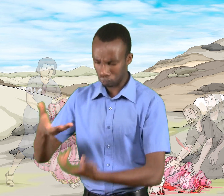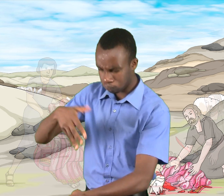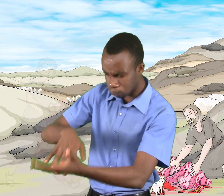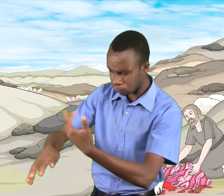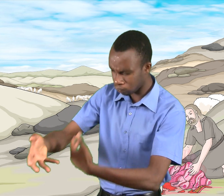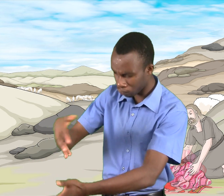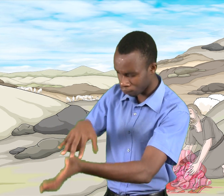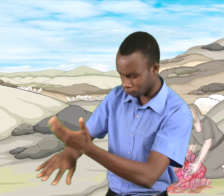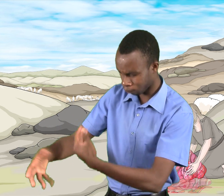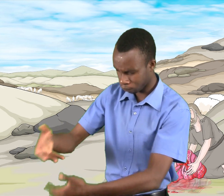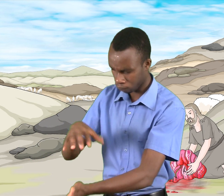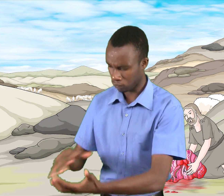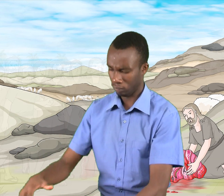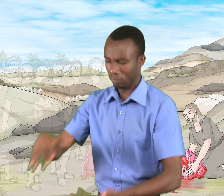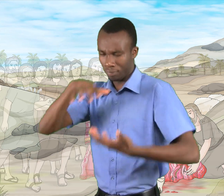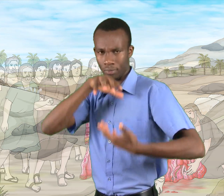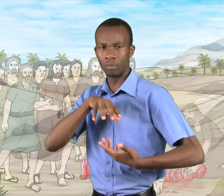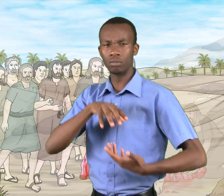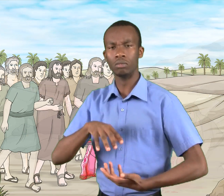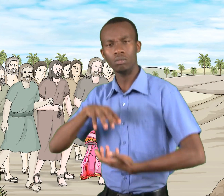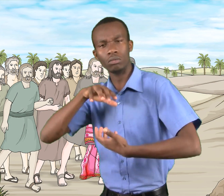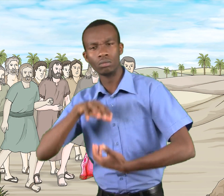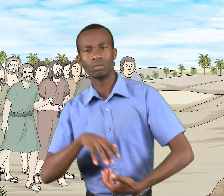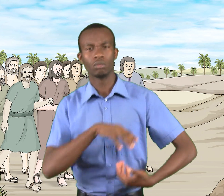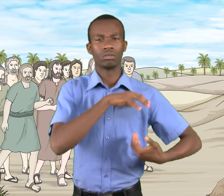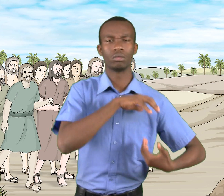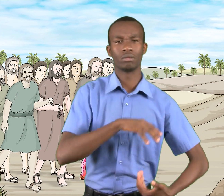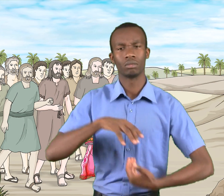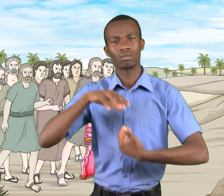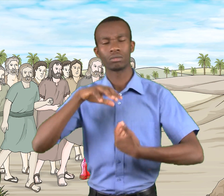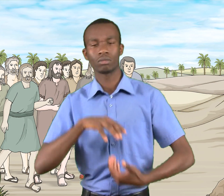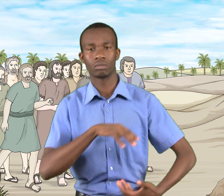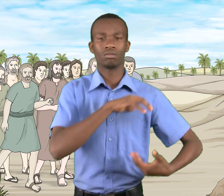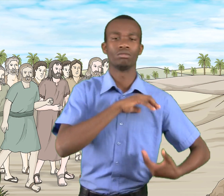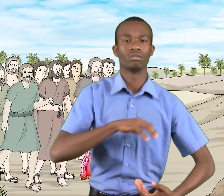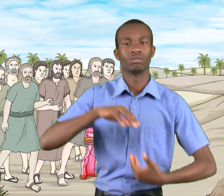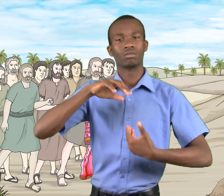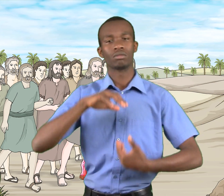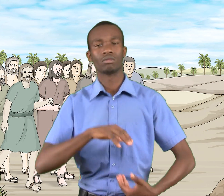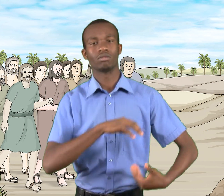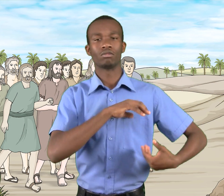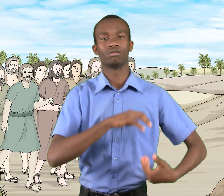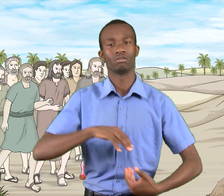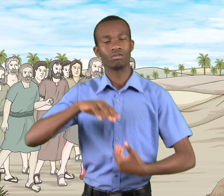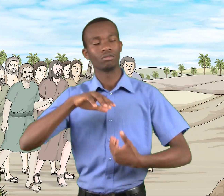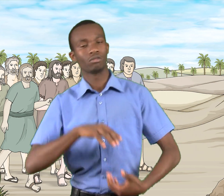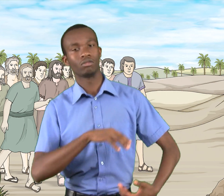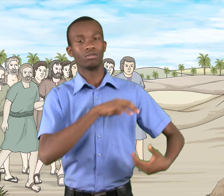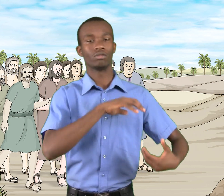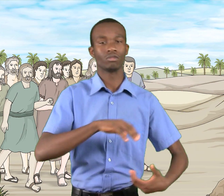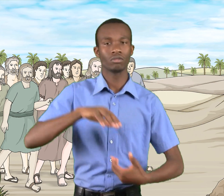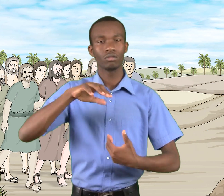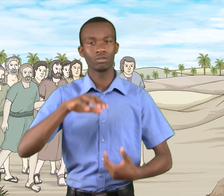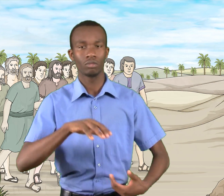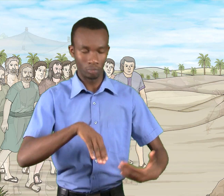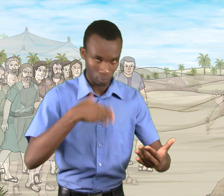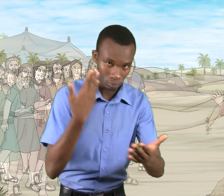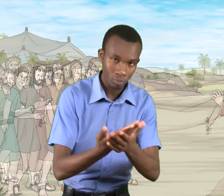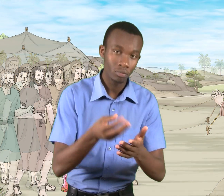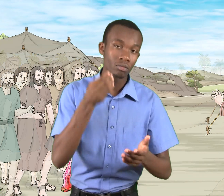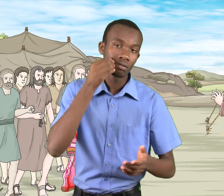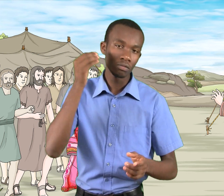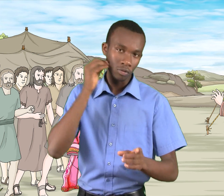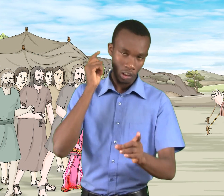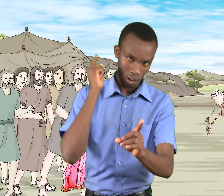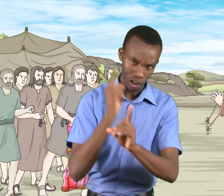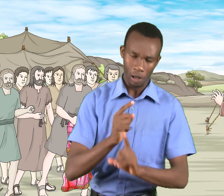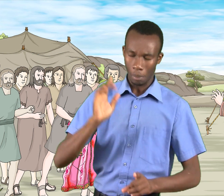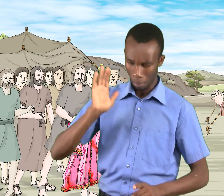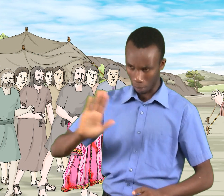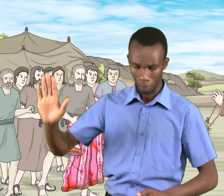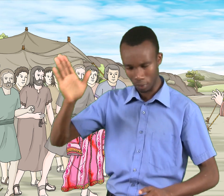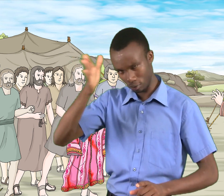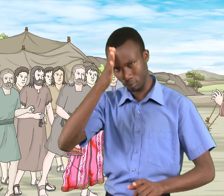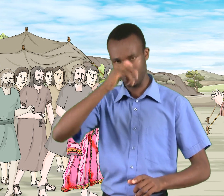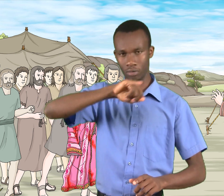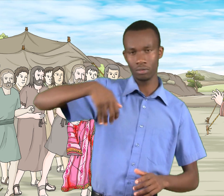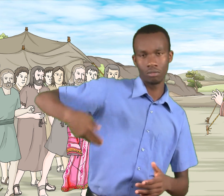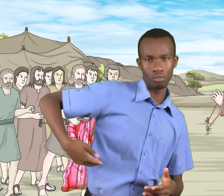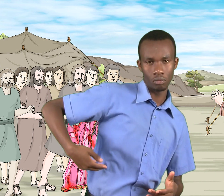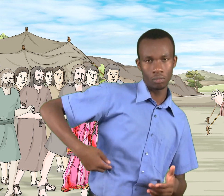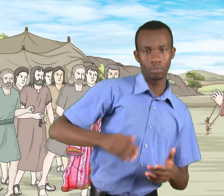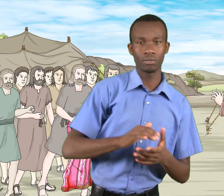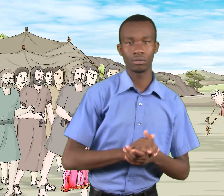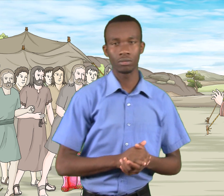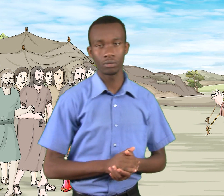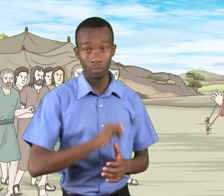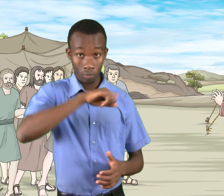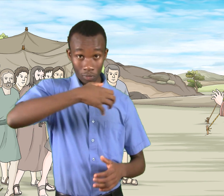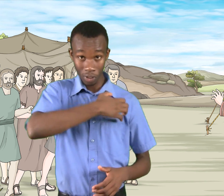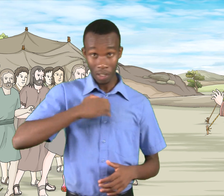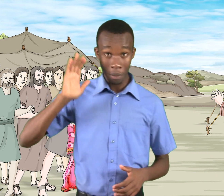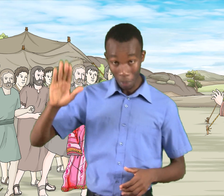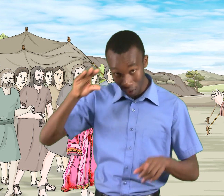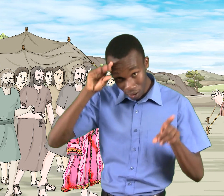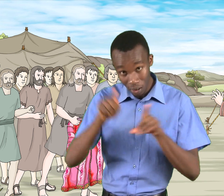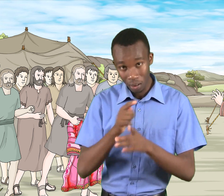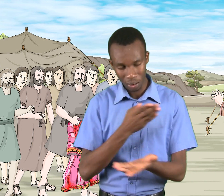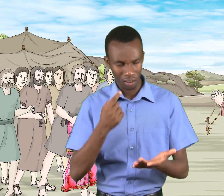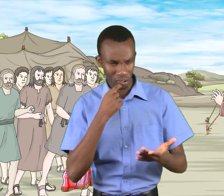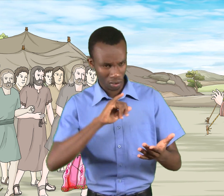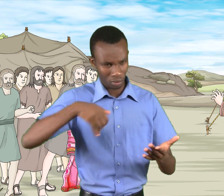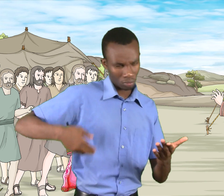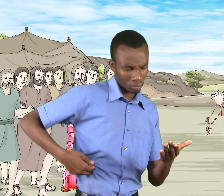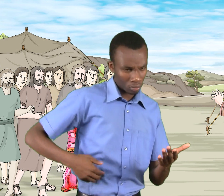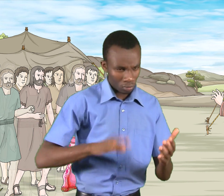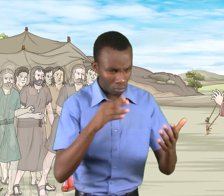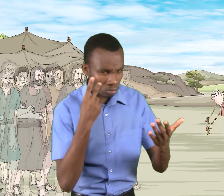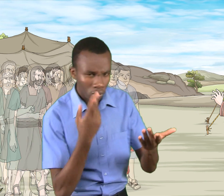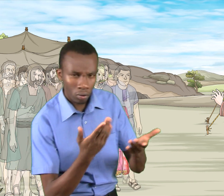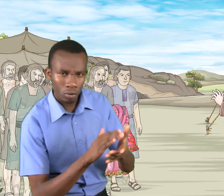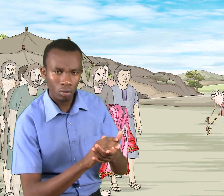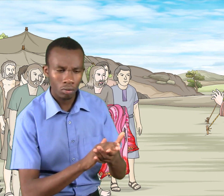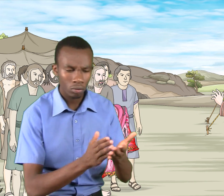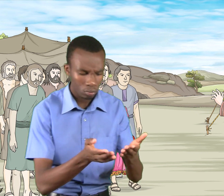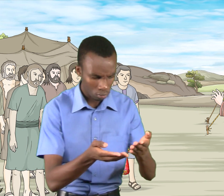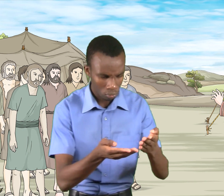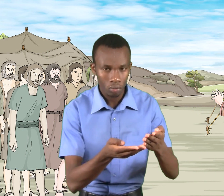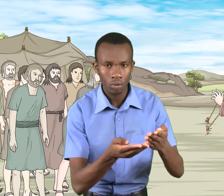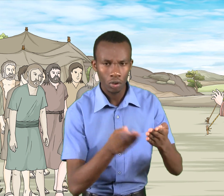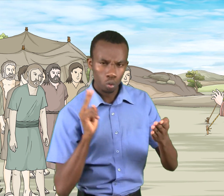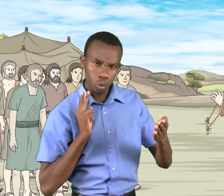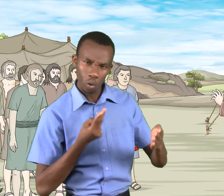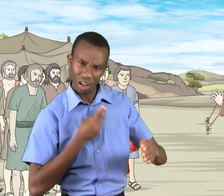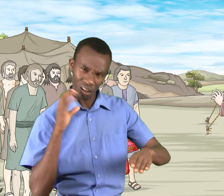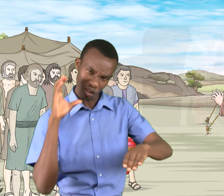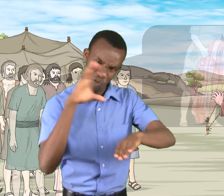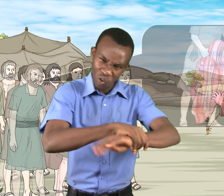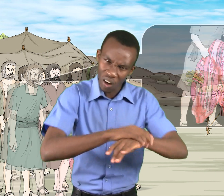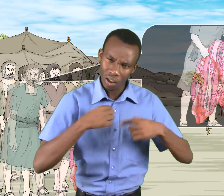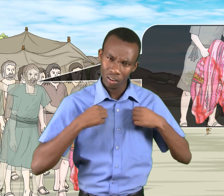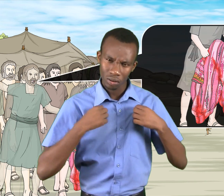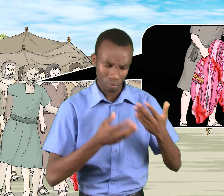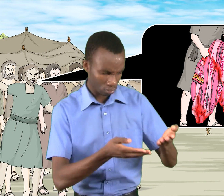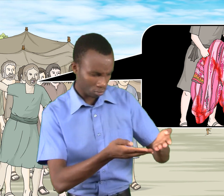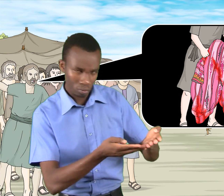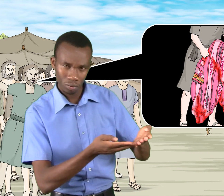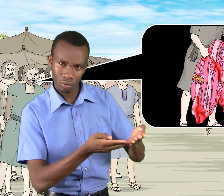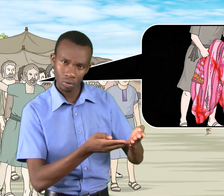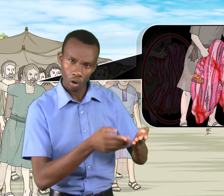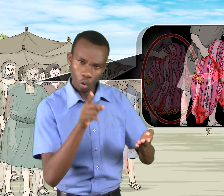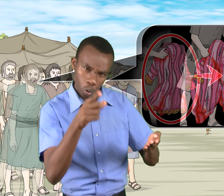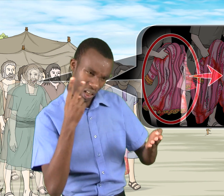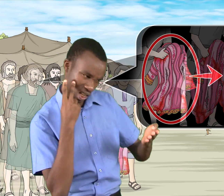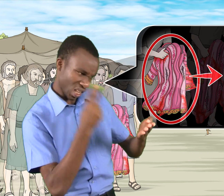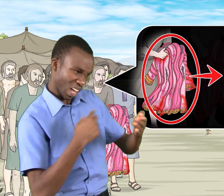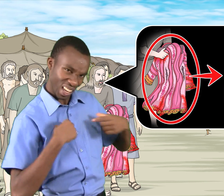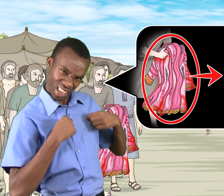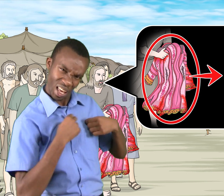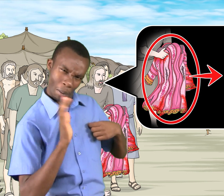They sent the robe of many colors to their father and said, “We found this.